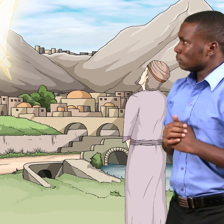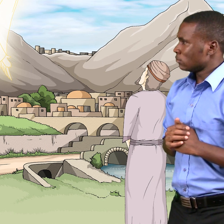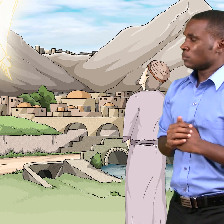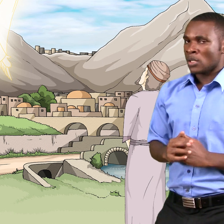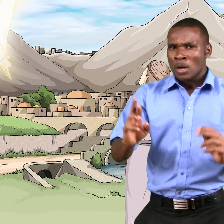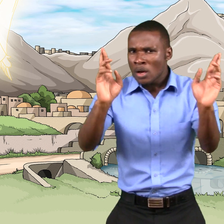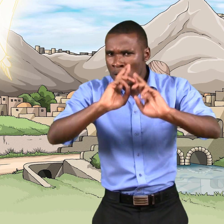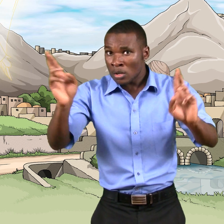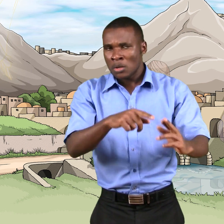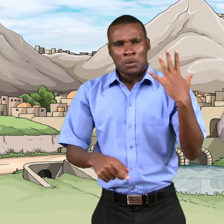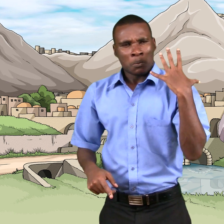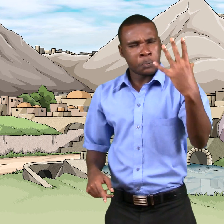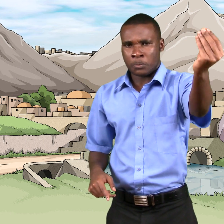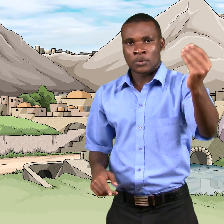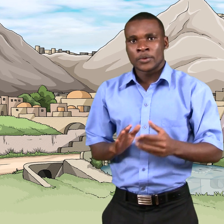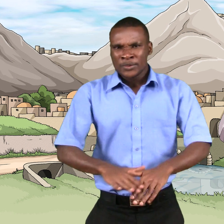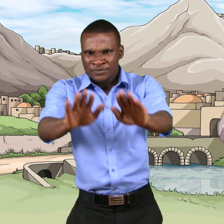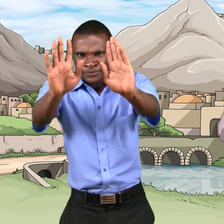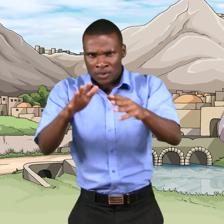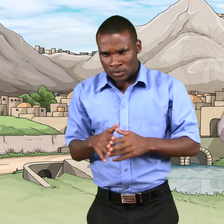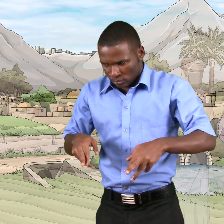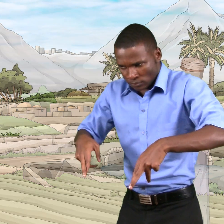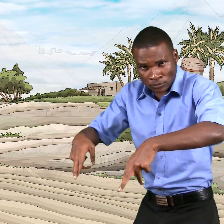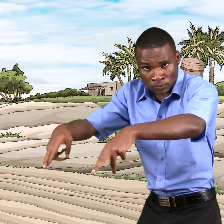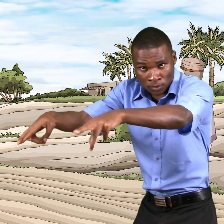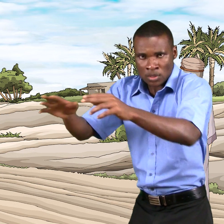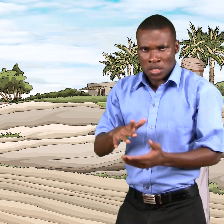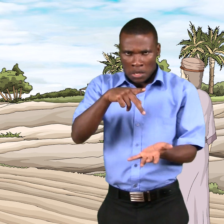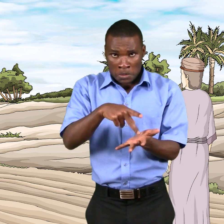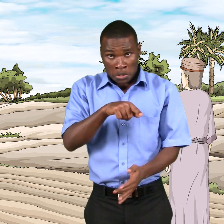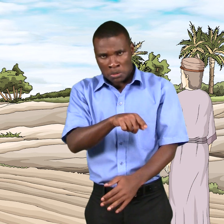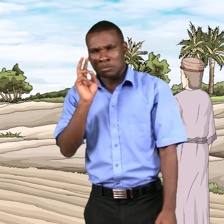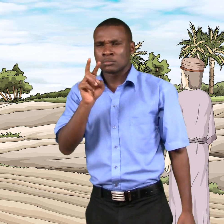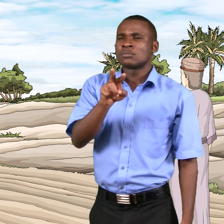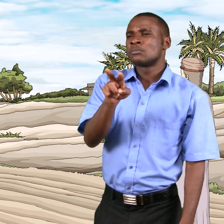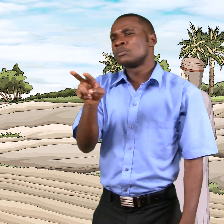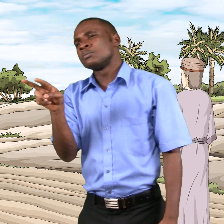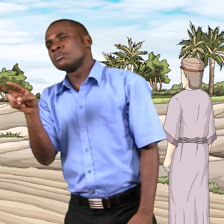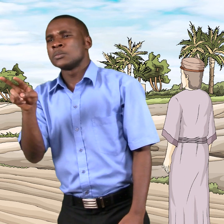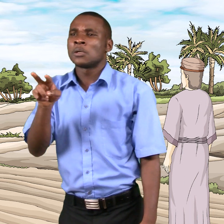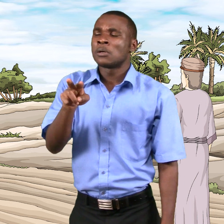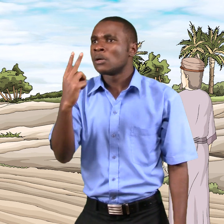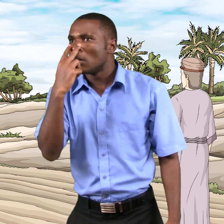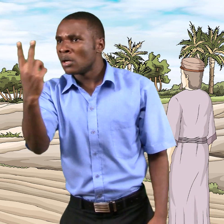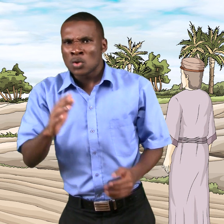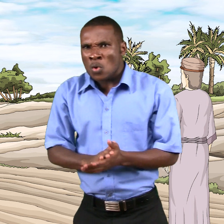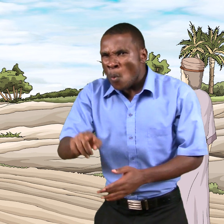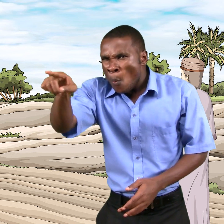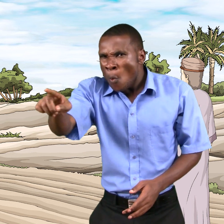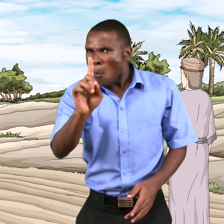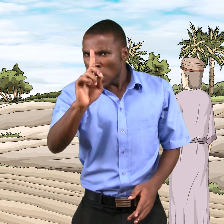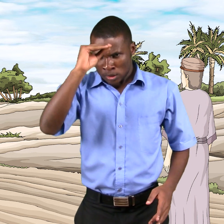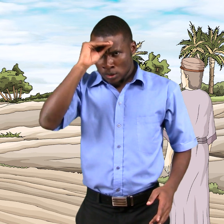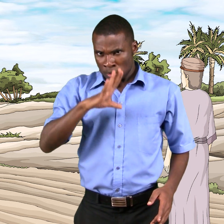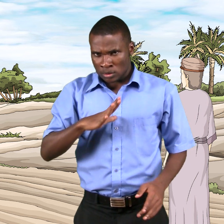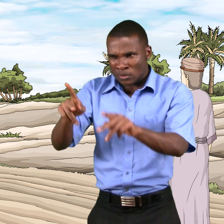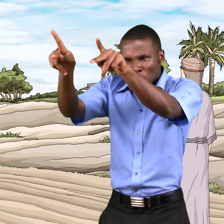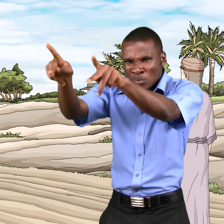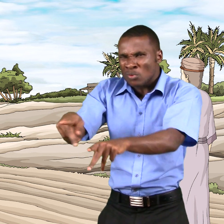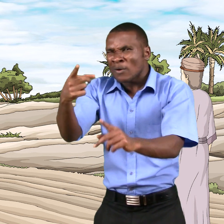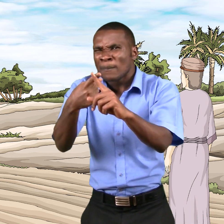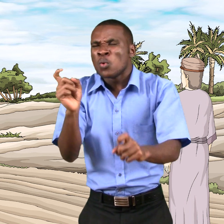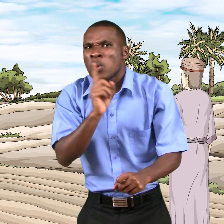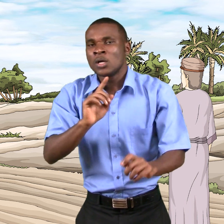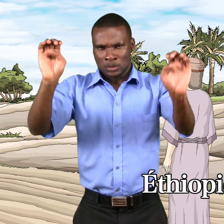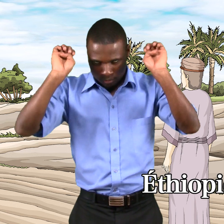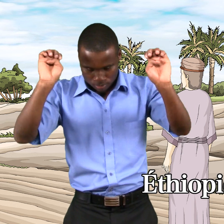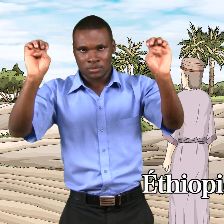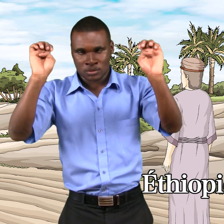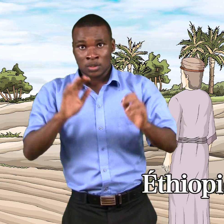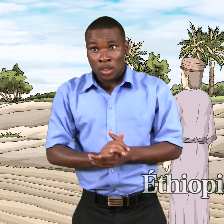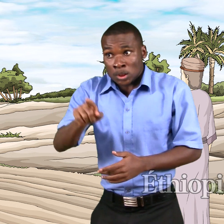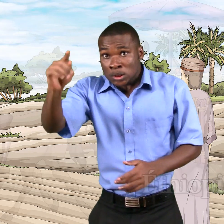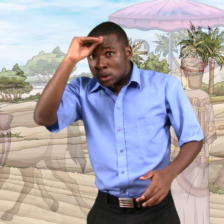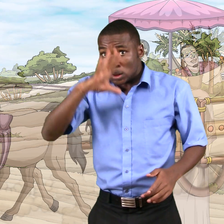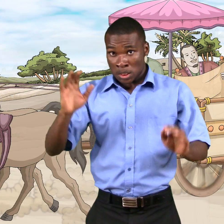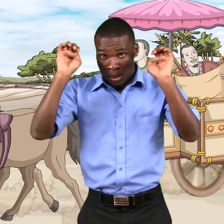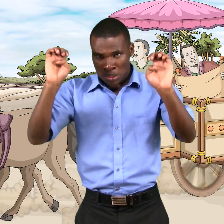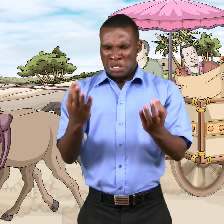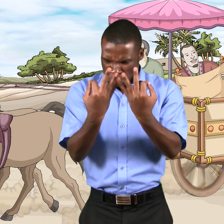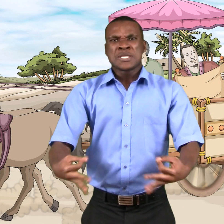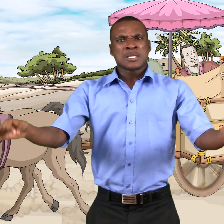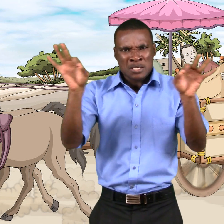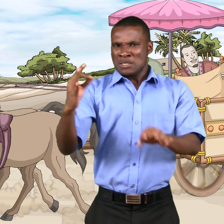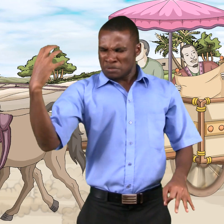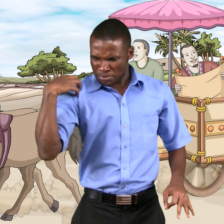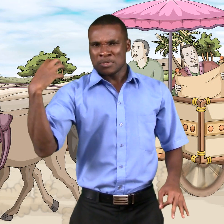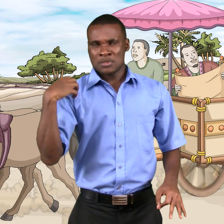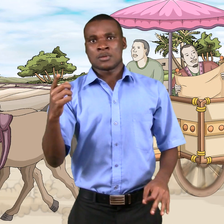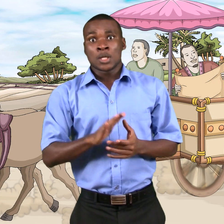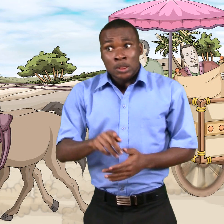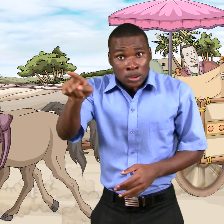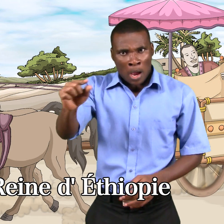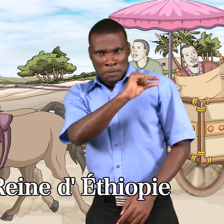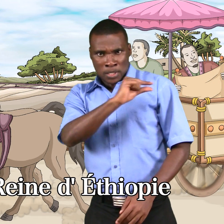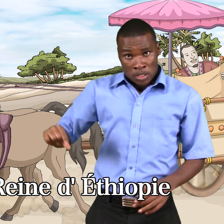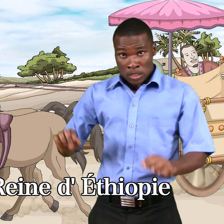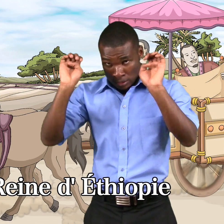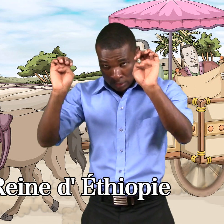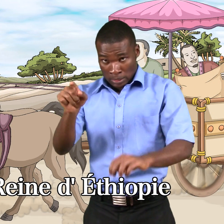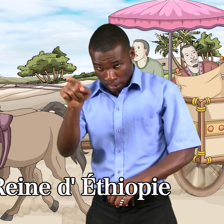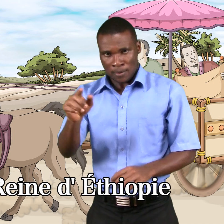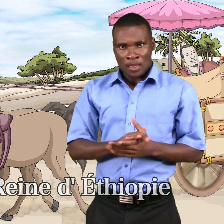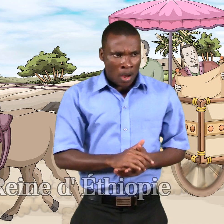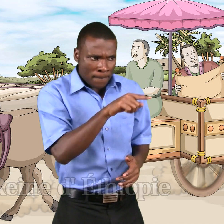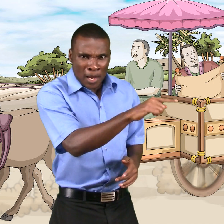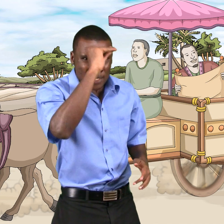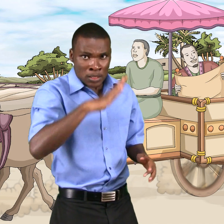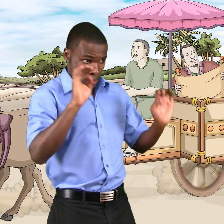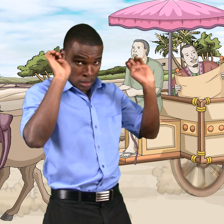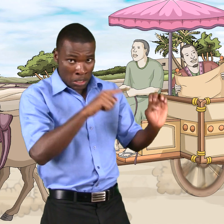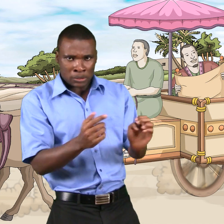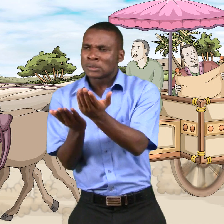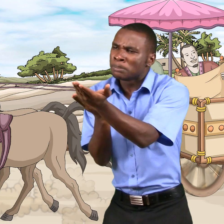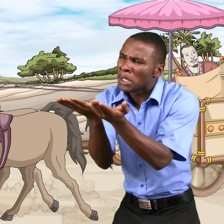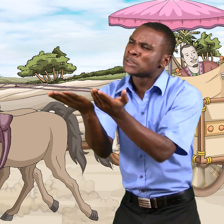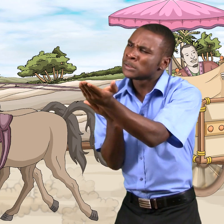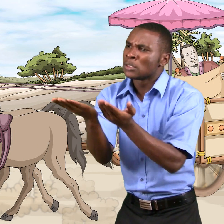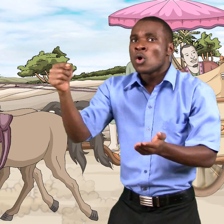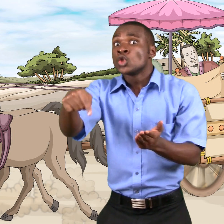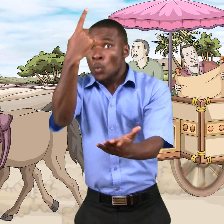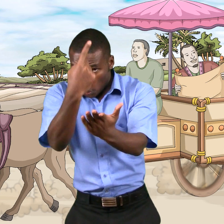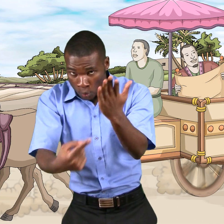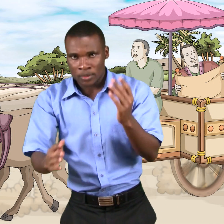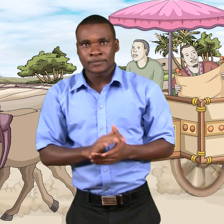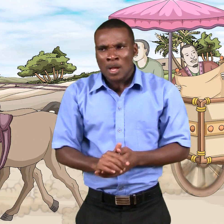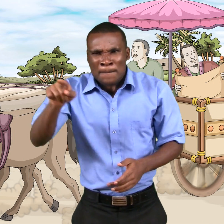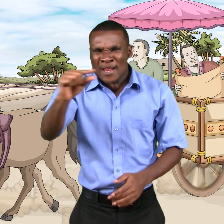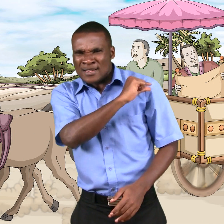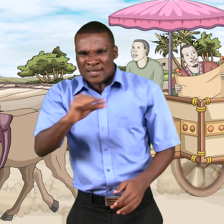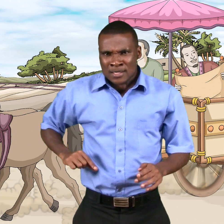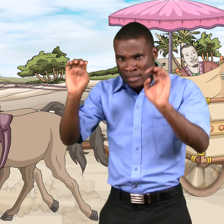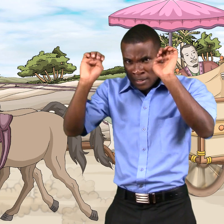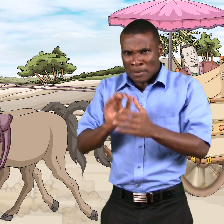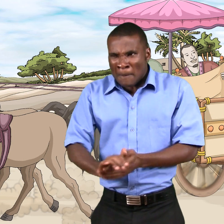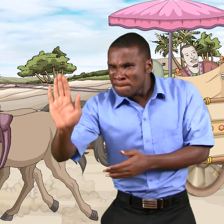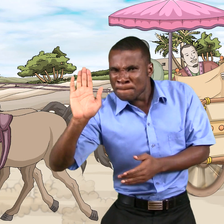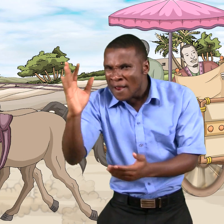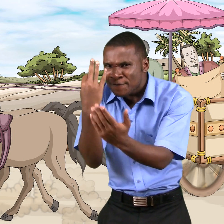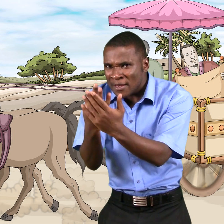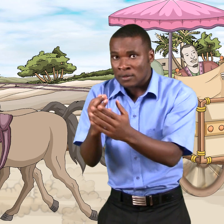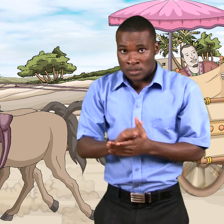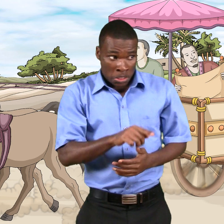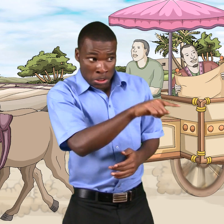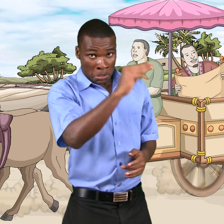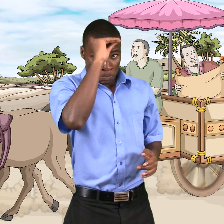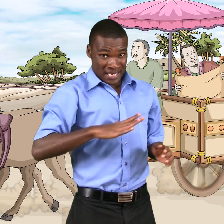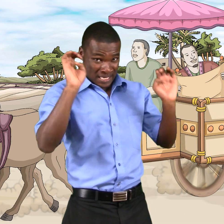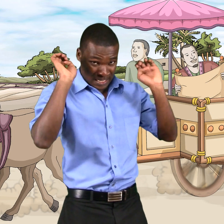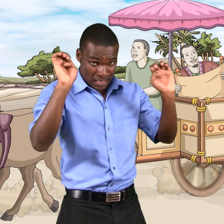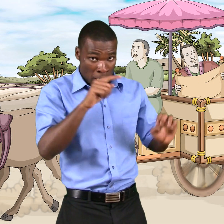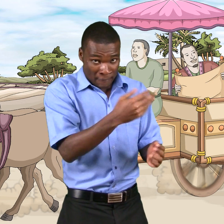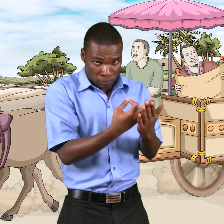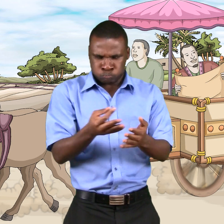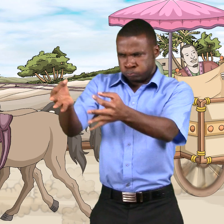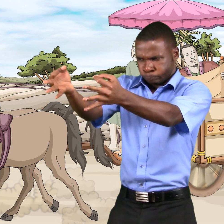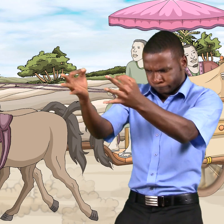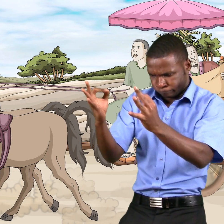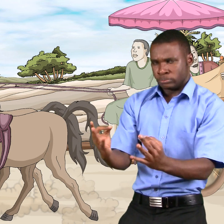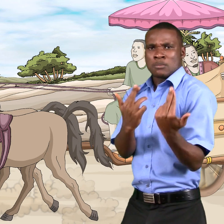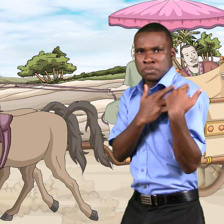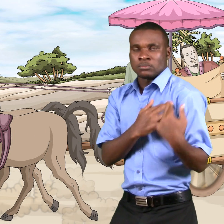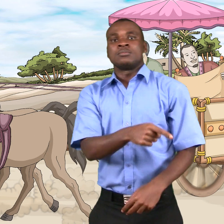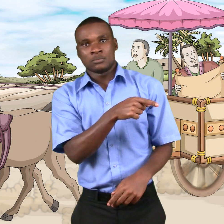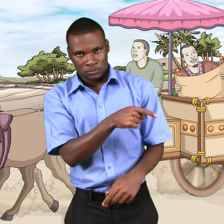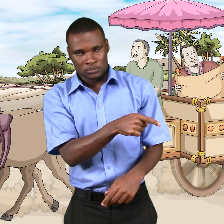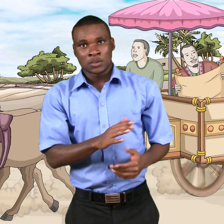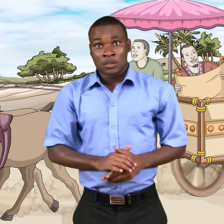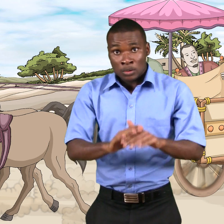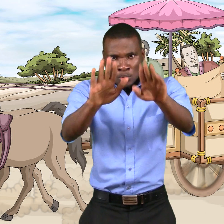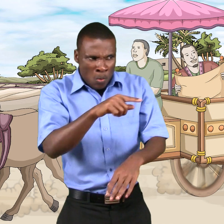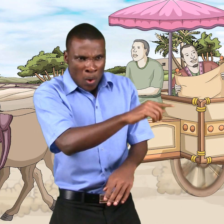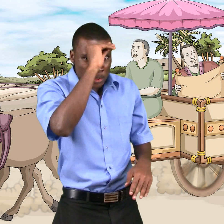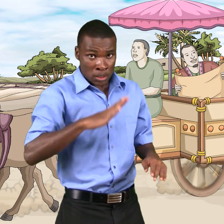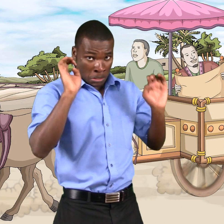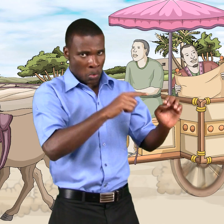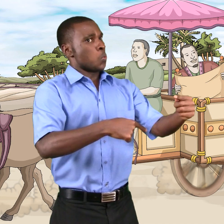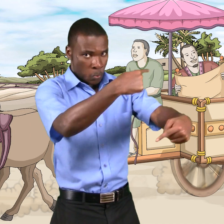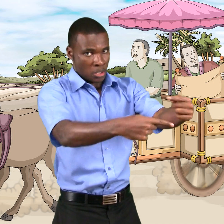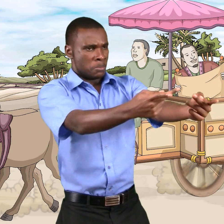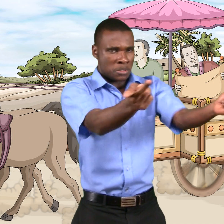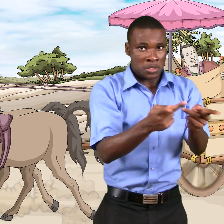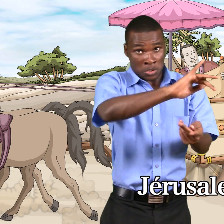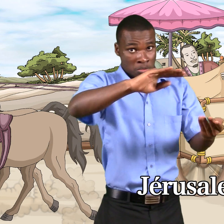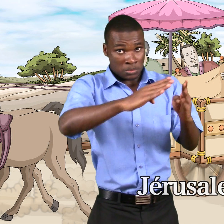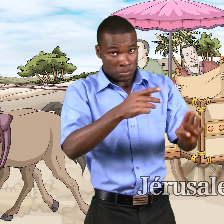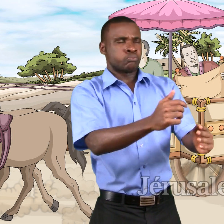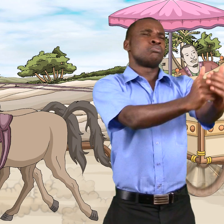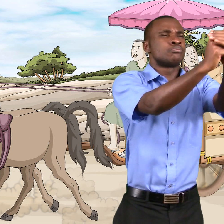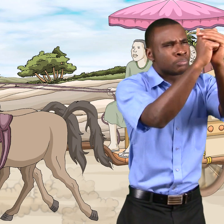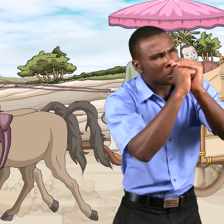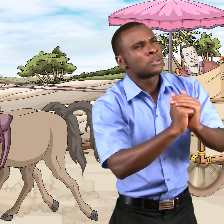So he started out, and on his way he met an Ethiopian eunuch, a court official in charge of the entire treasury of Candace, queen of the Ethiopians.